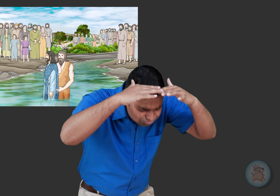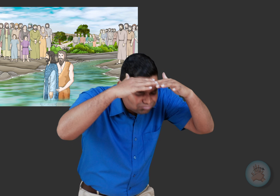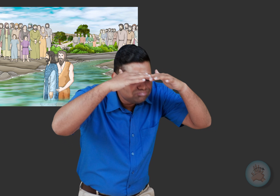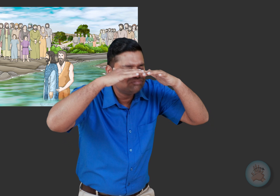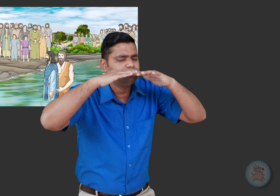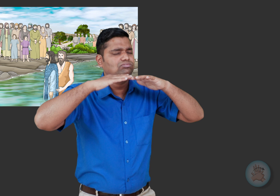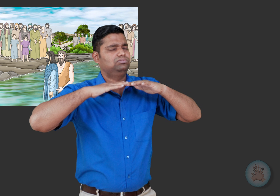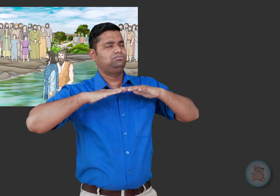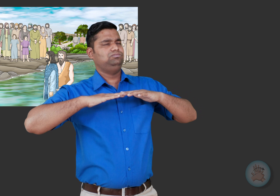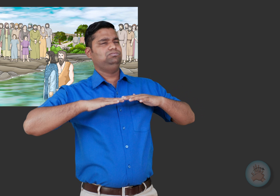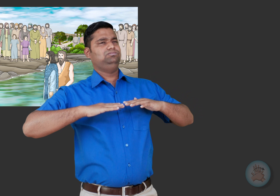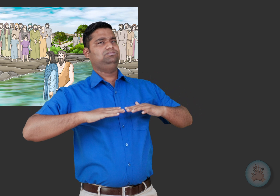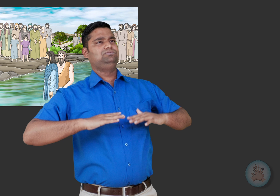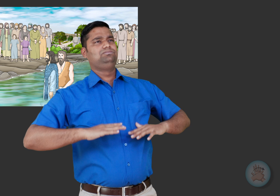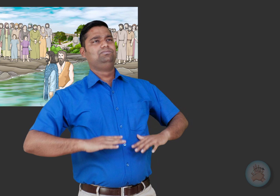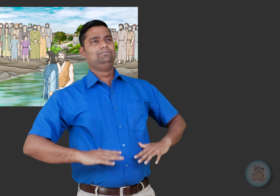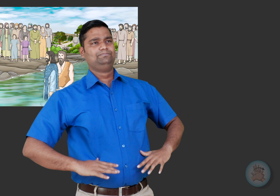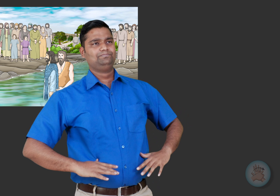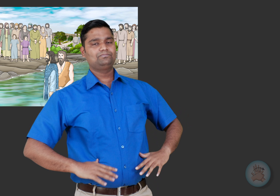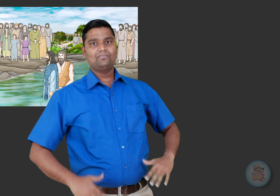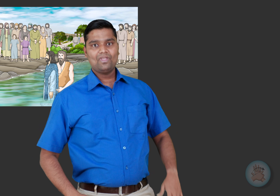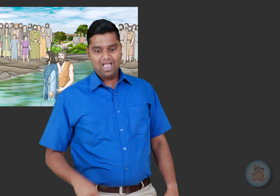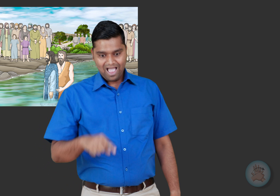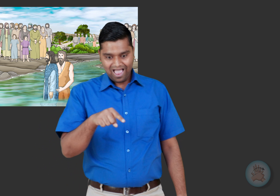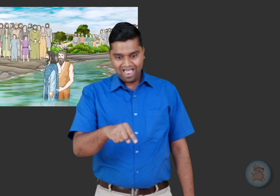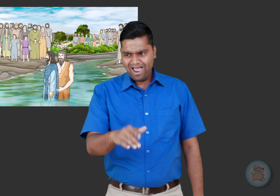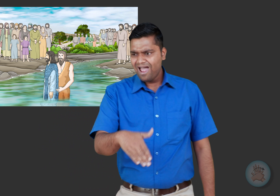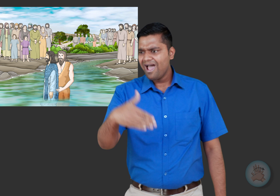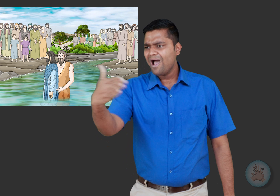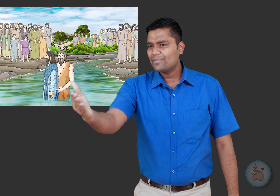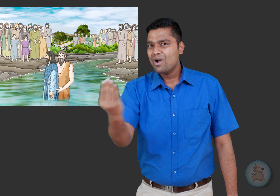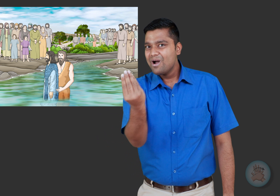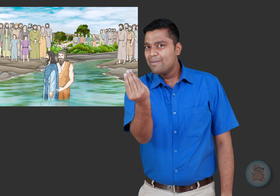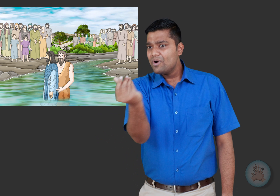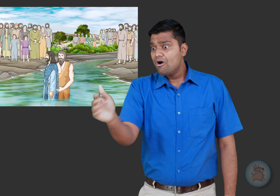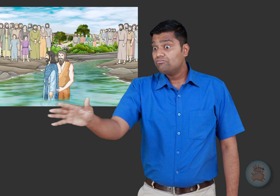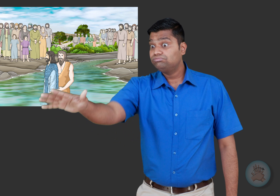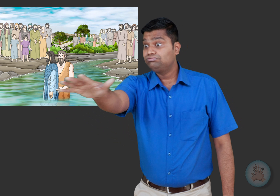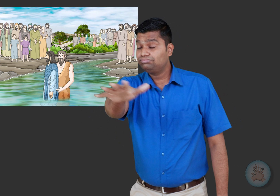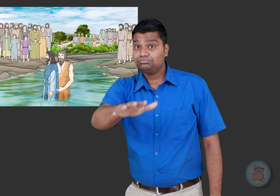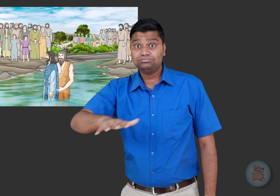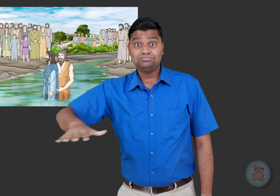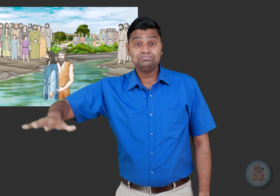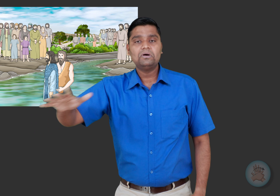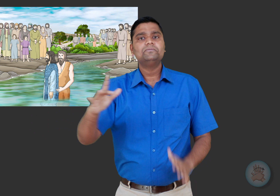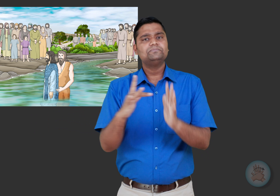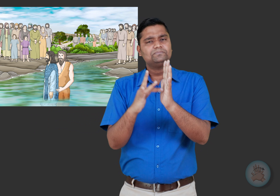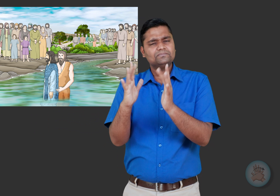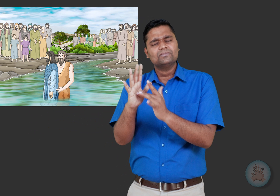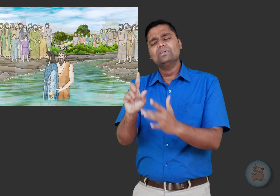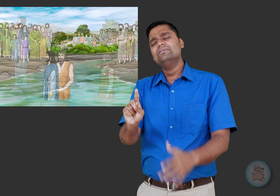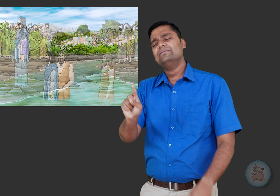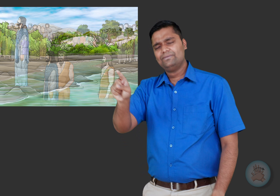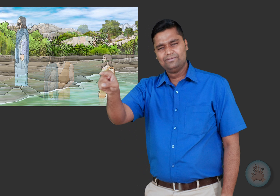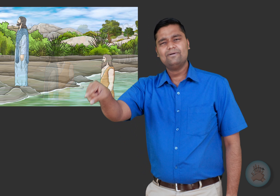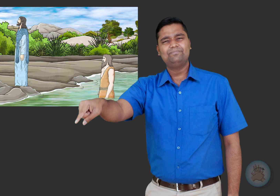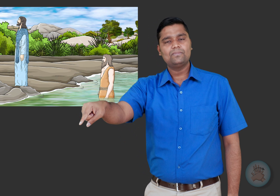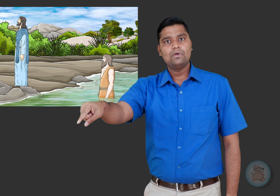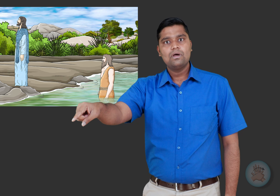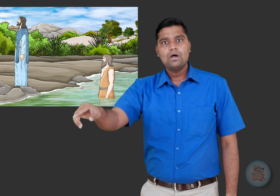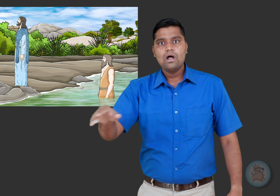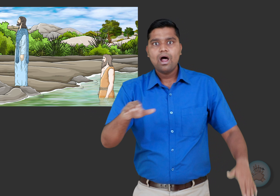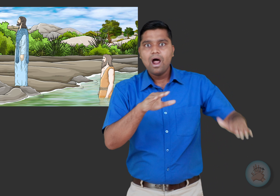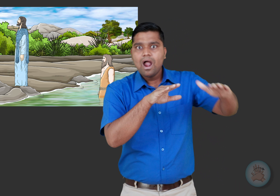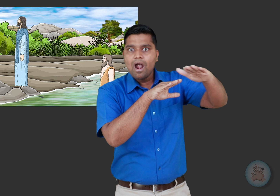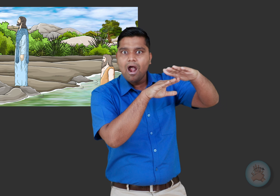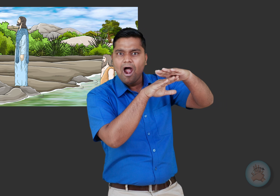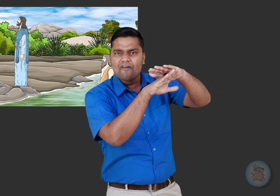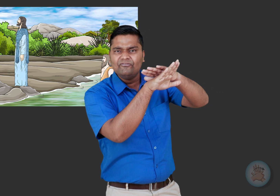Then John permitted Him.